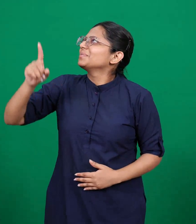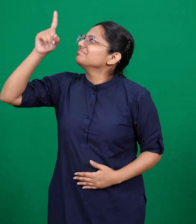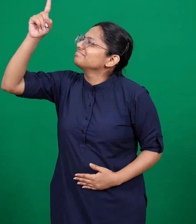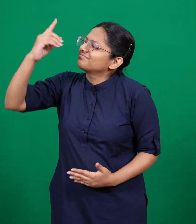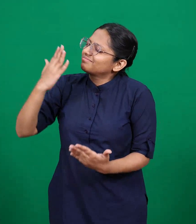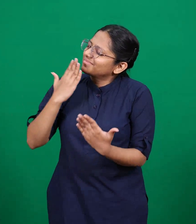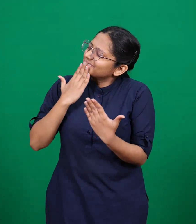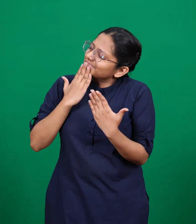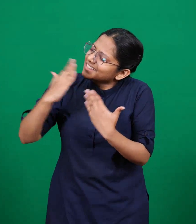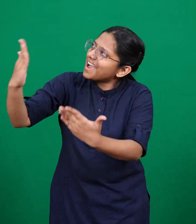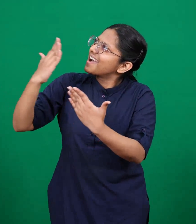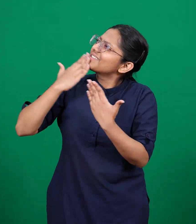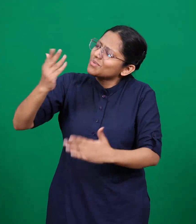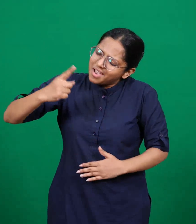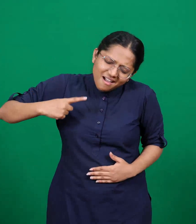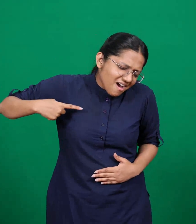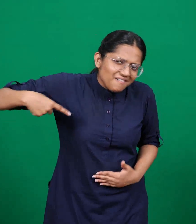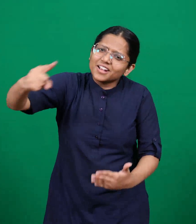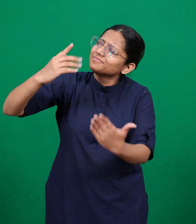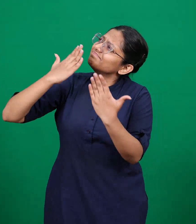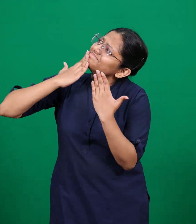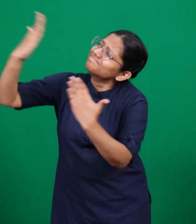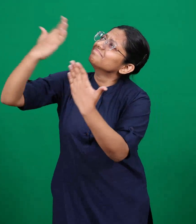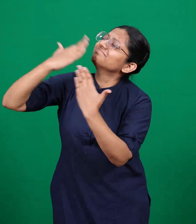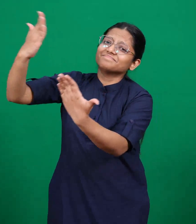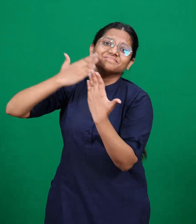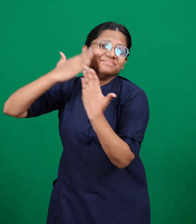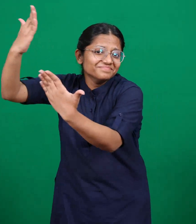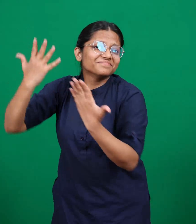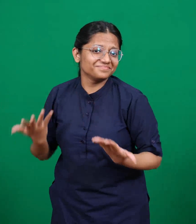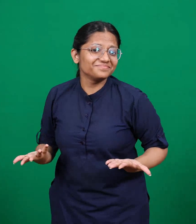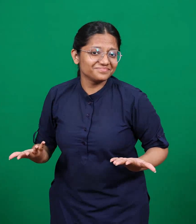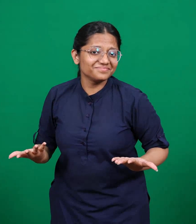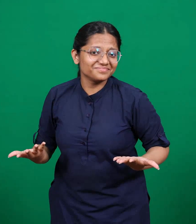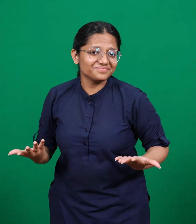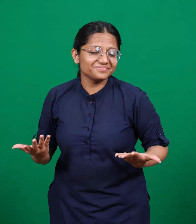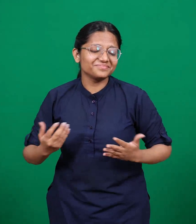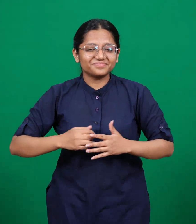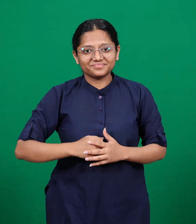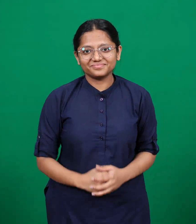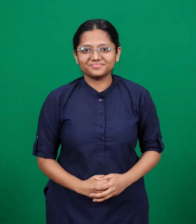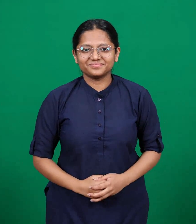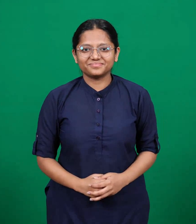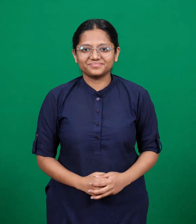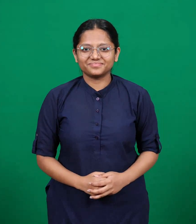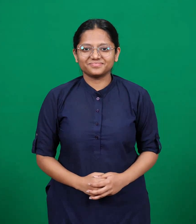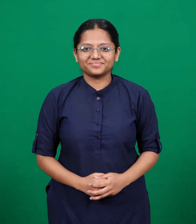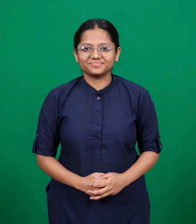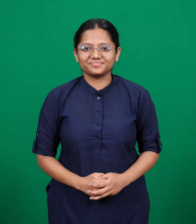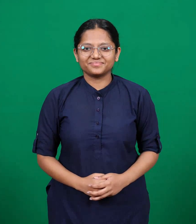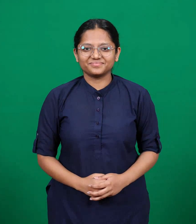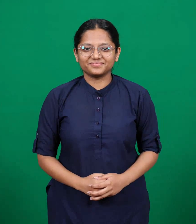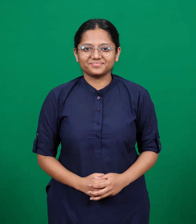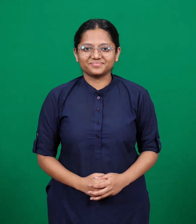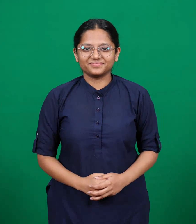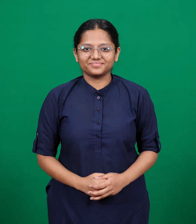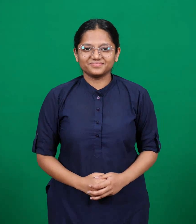And be thankful.